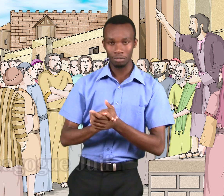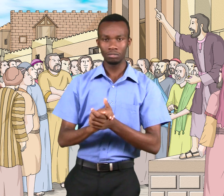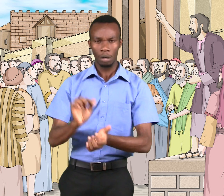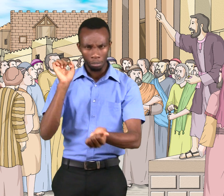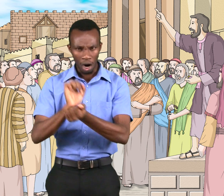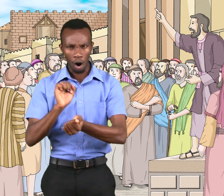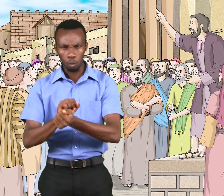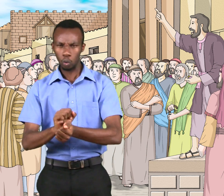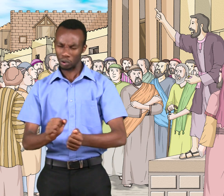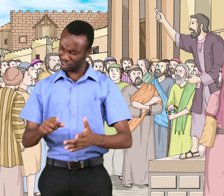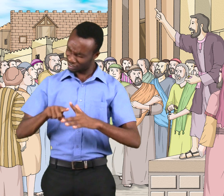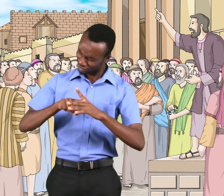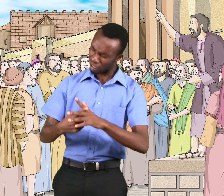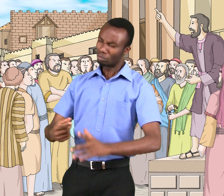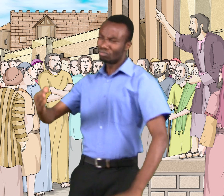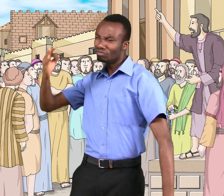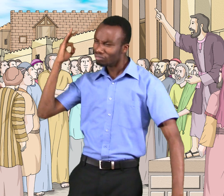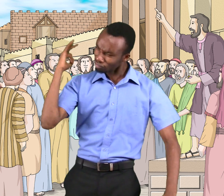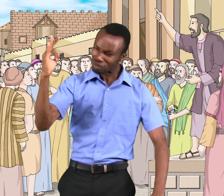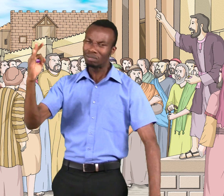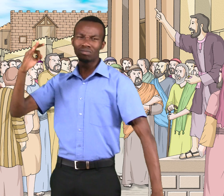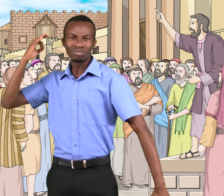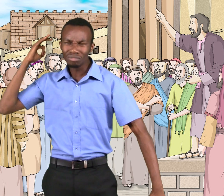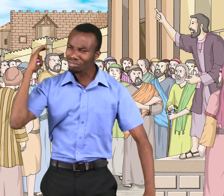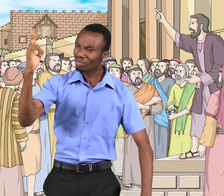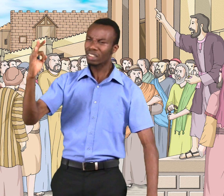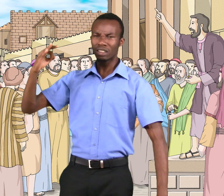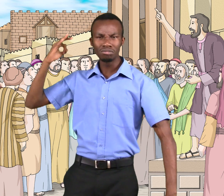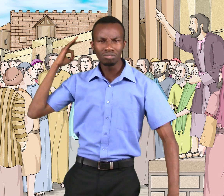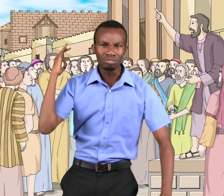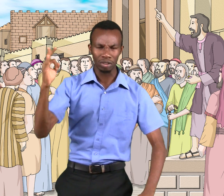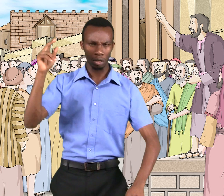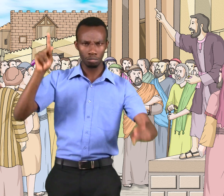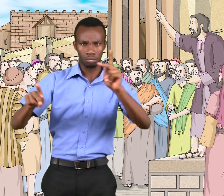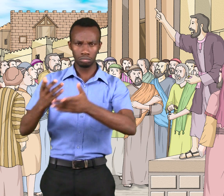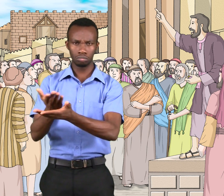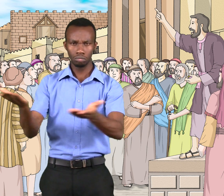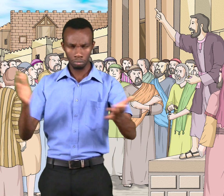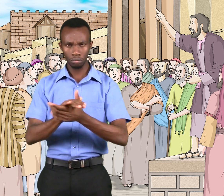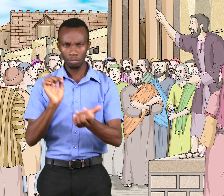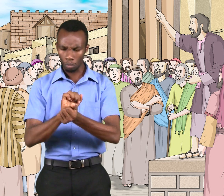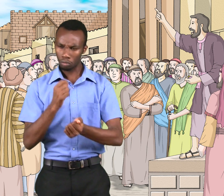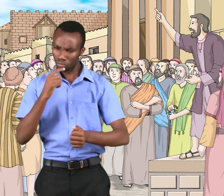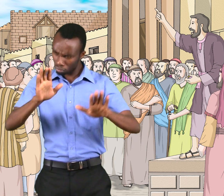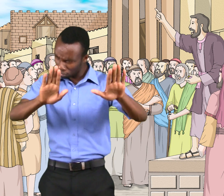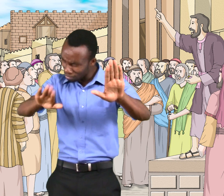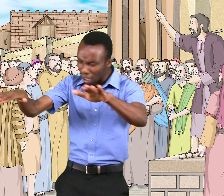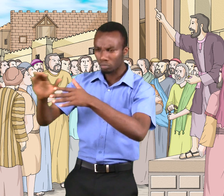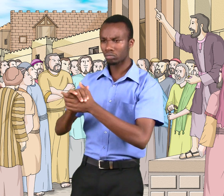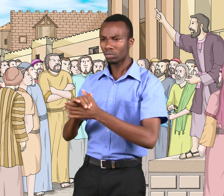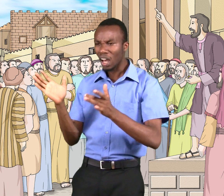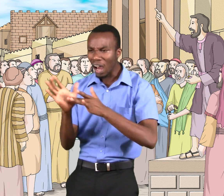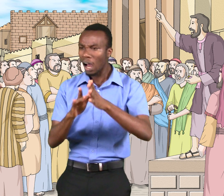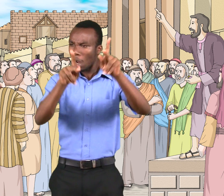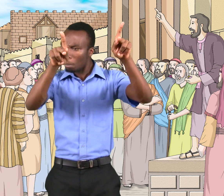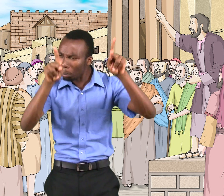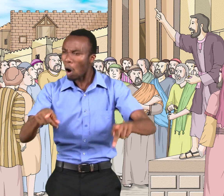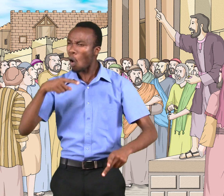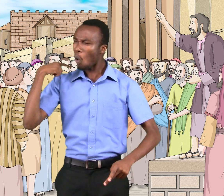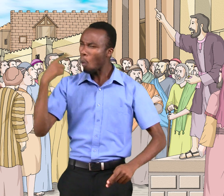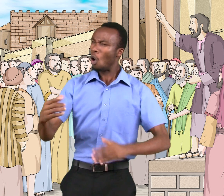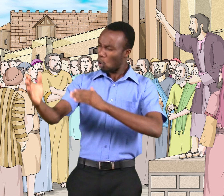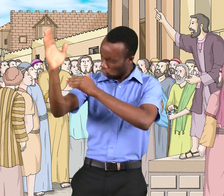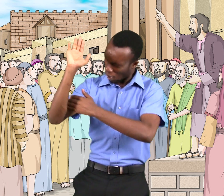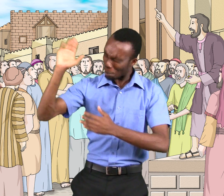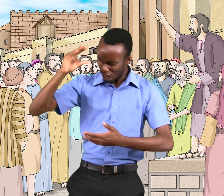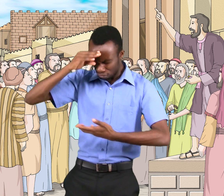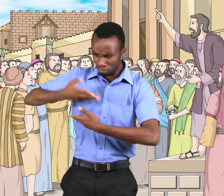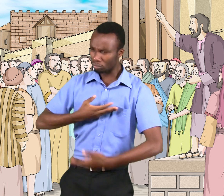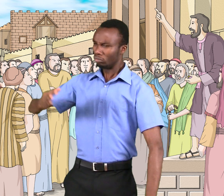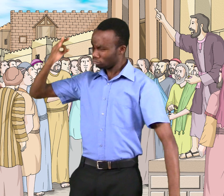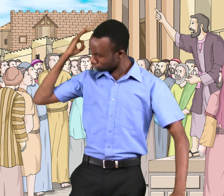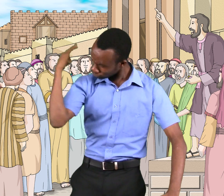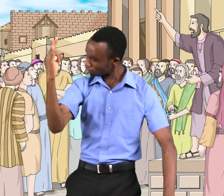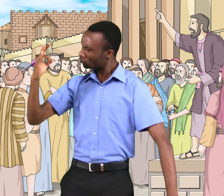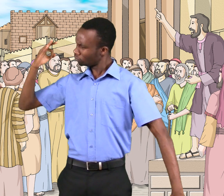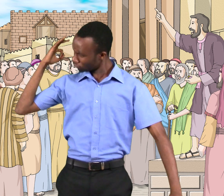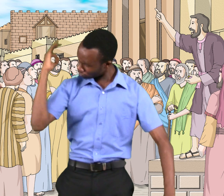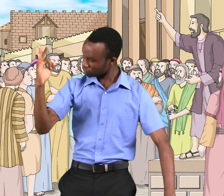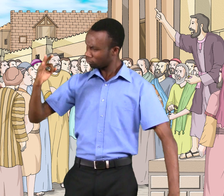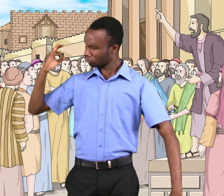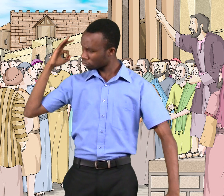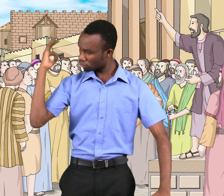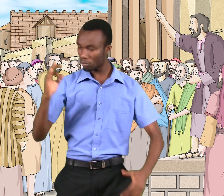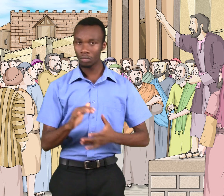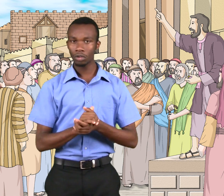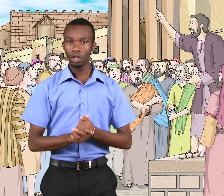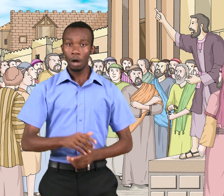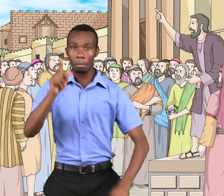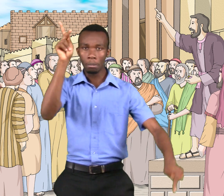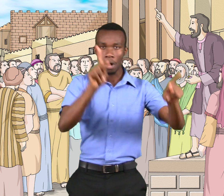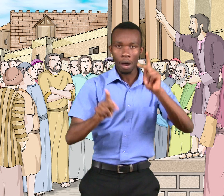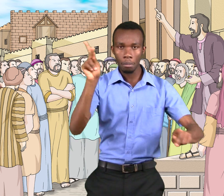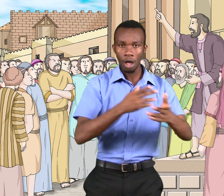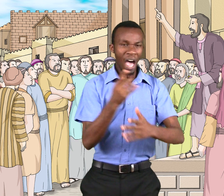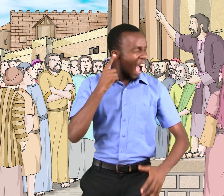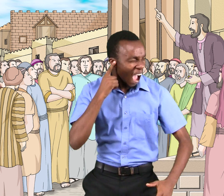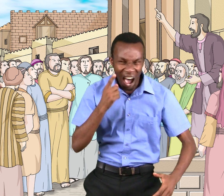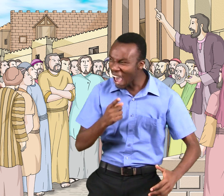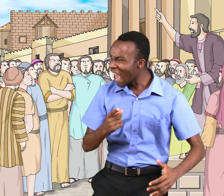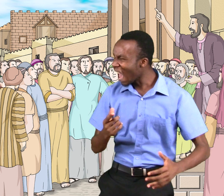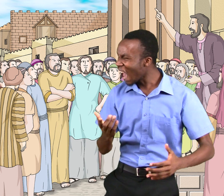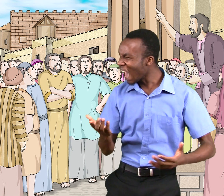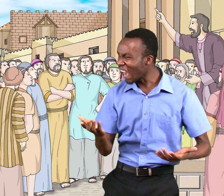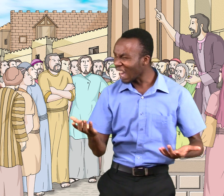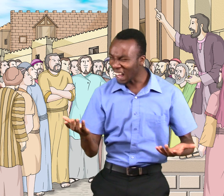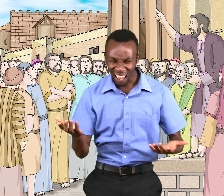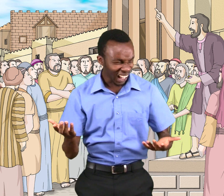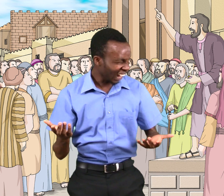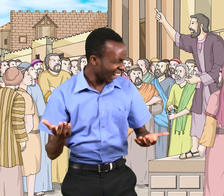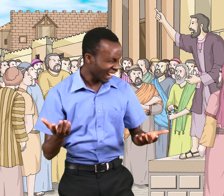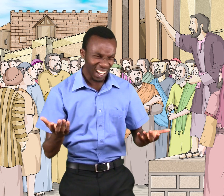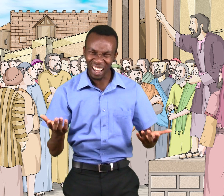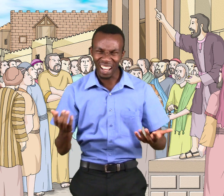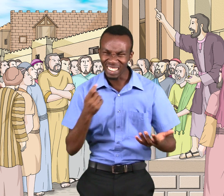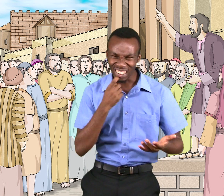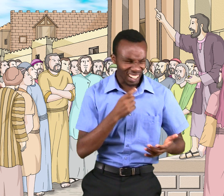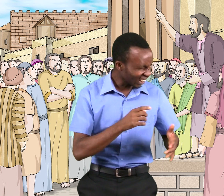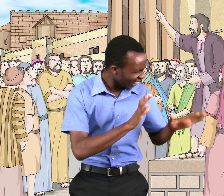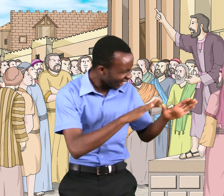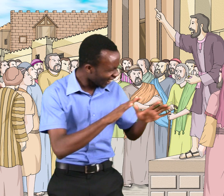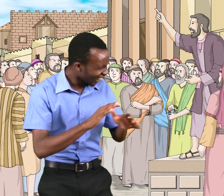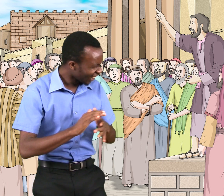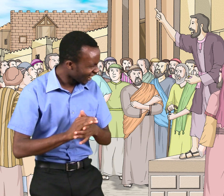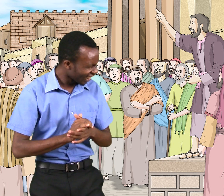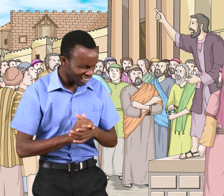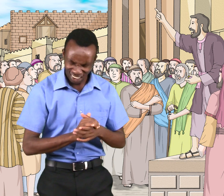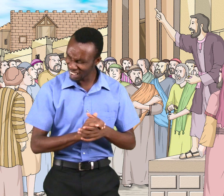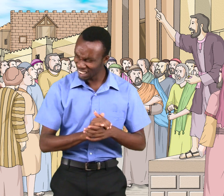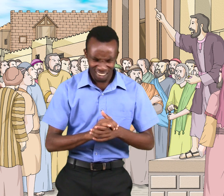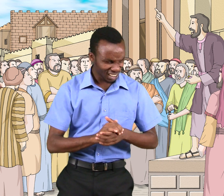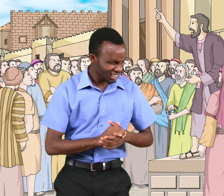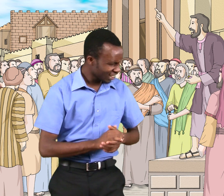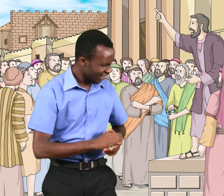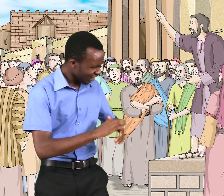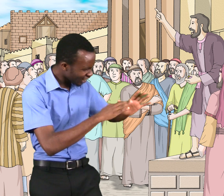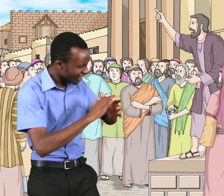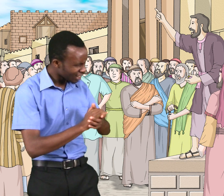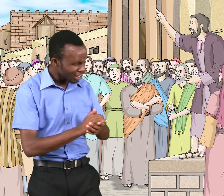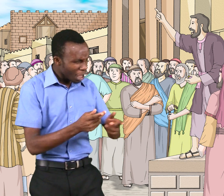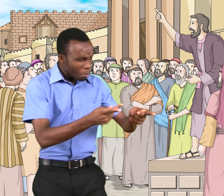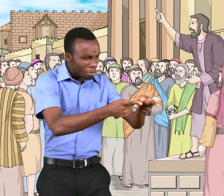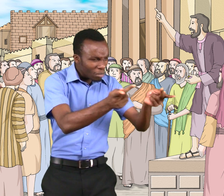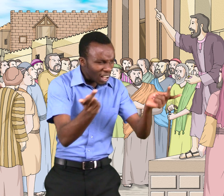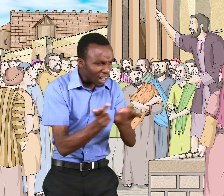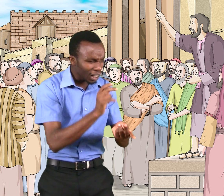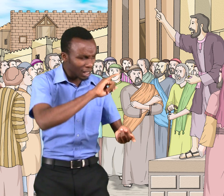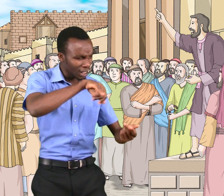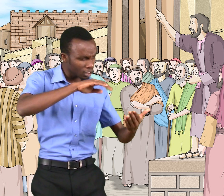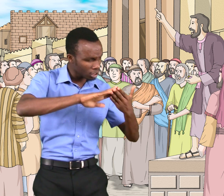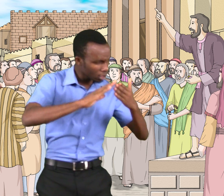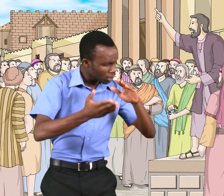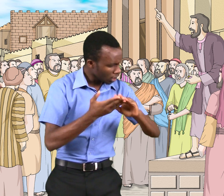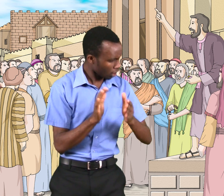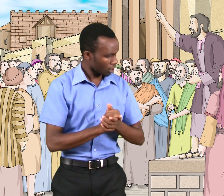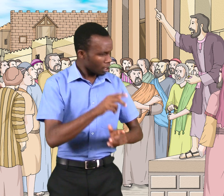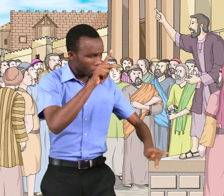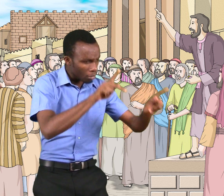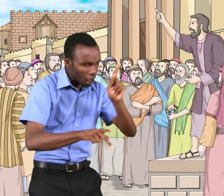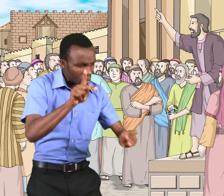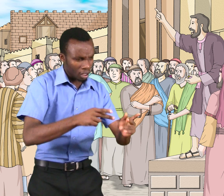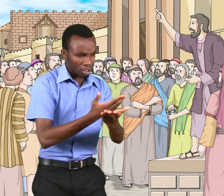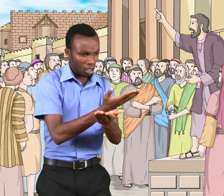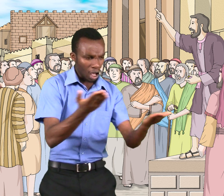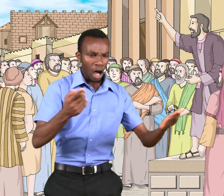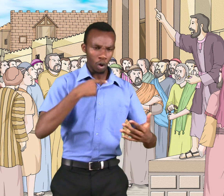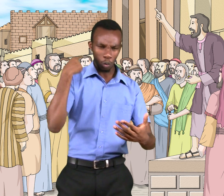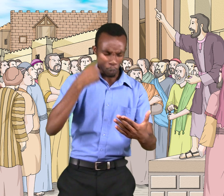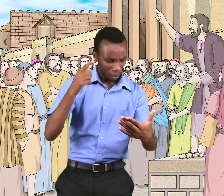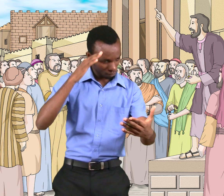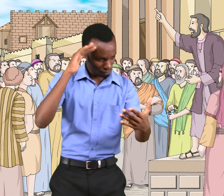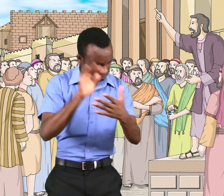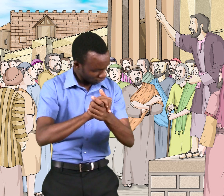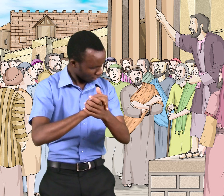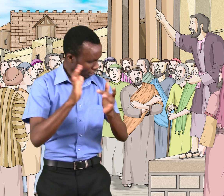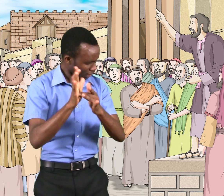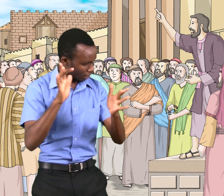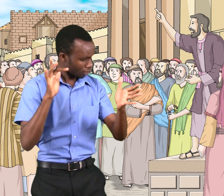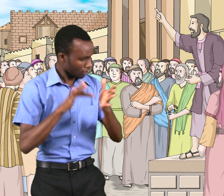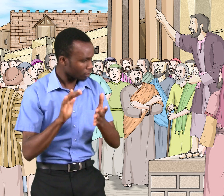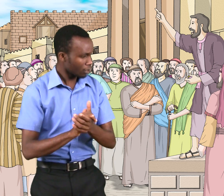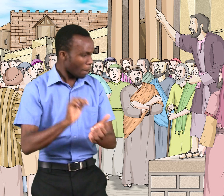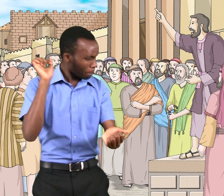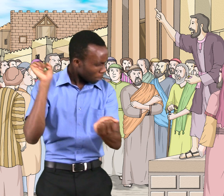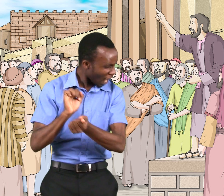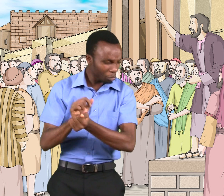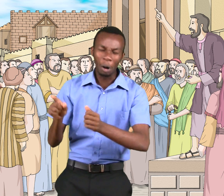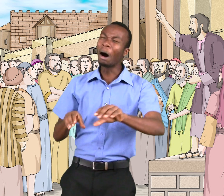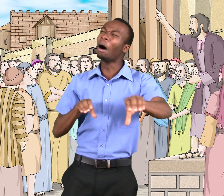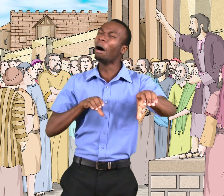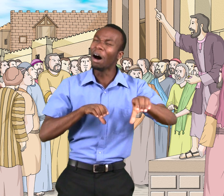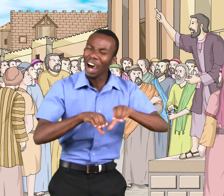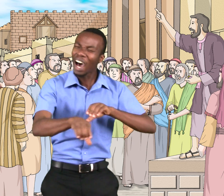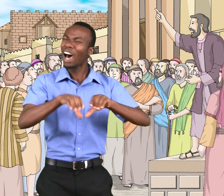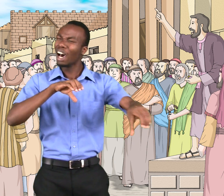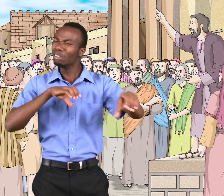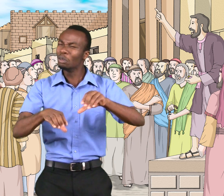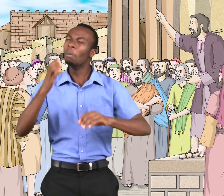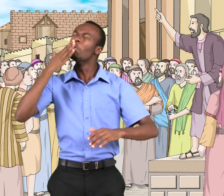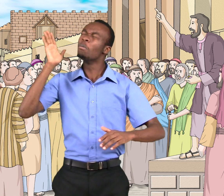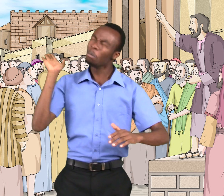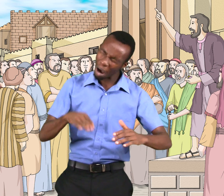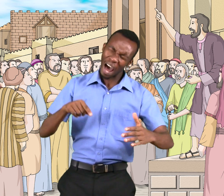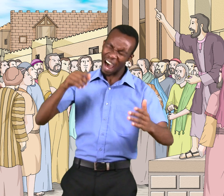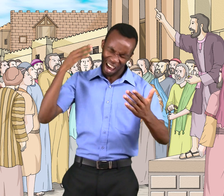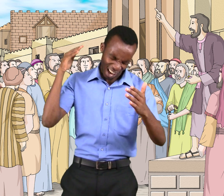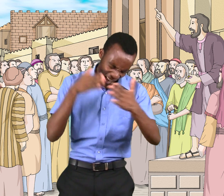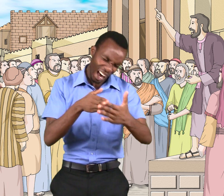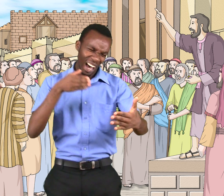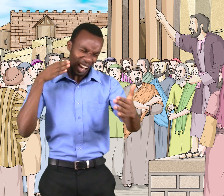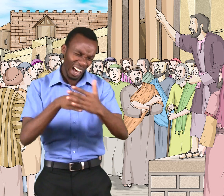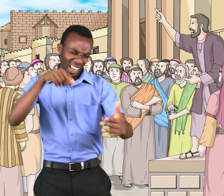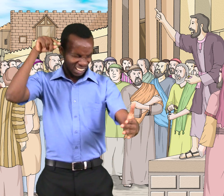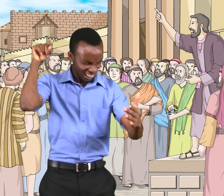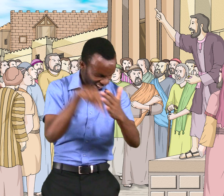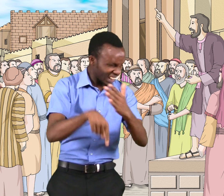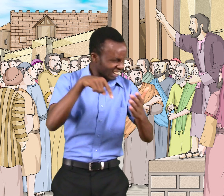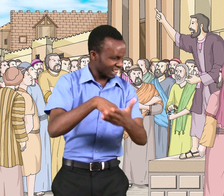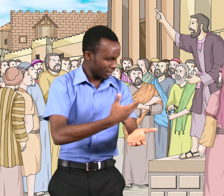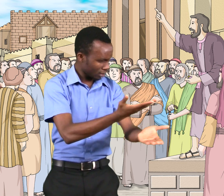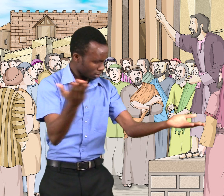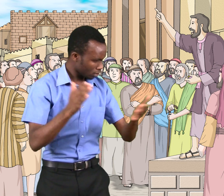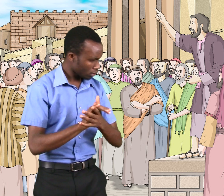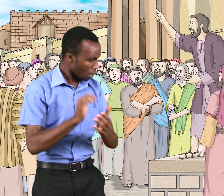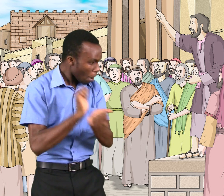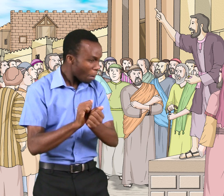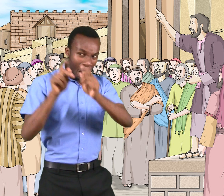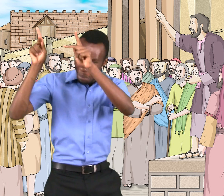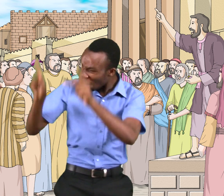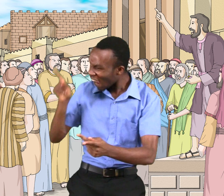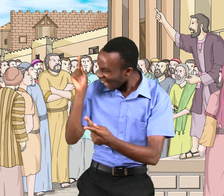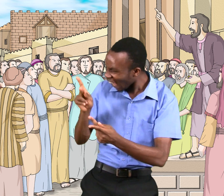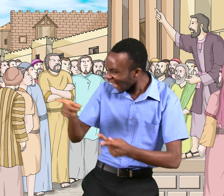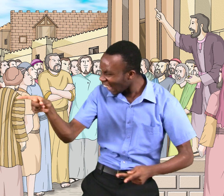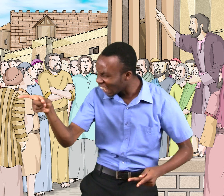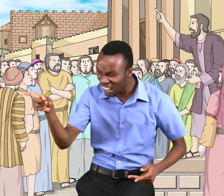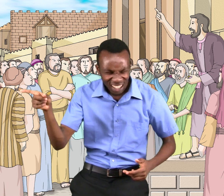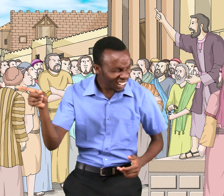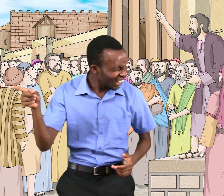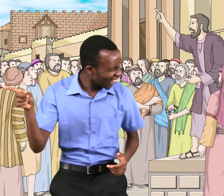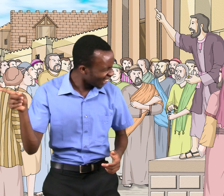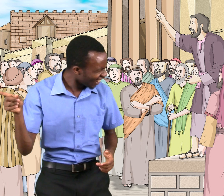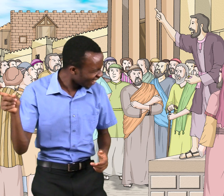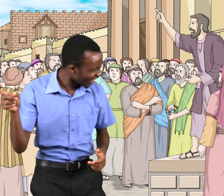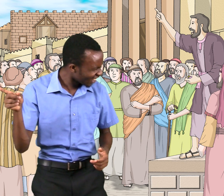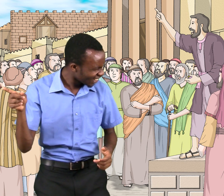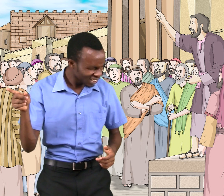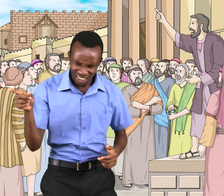All who heard him were astounded and asked, “Isn’t this the man who wreaked havoc in Jerusalem on those who call on this name?